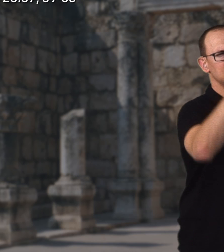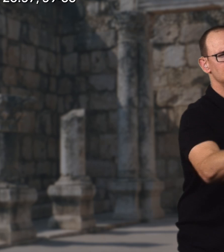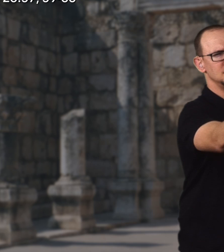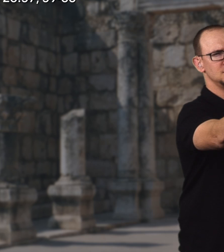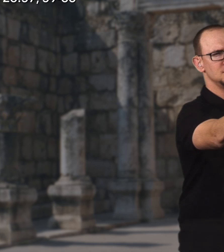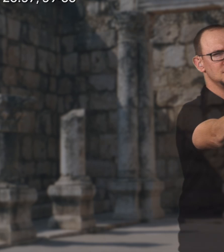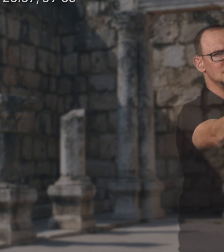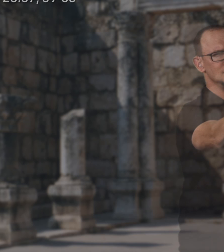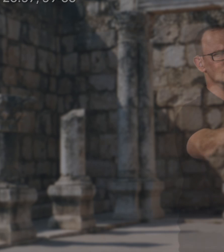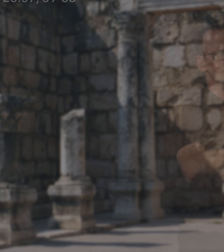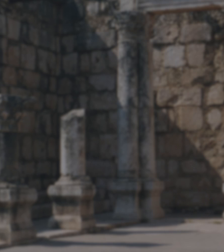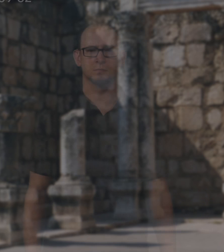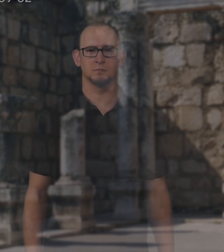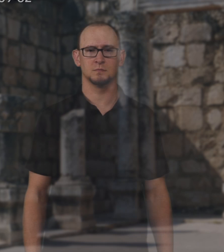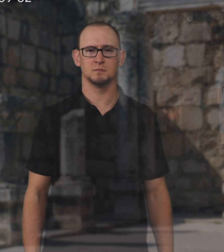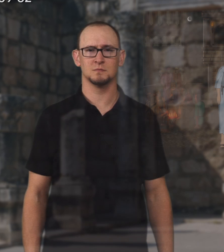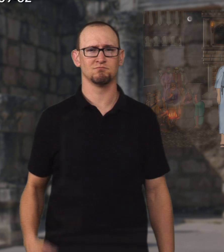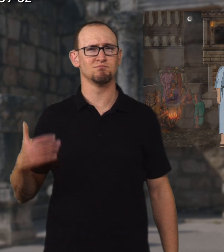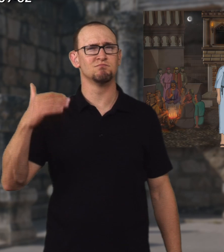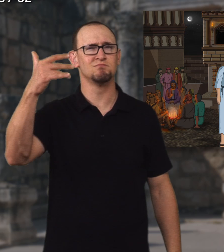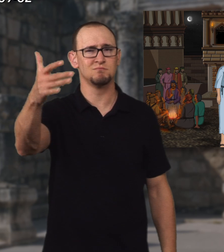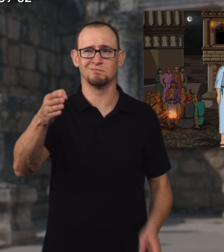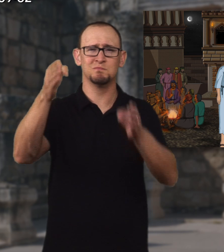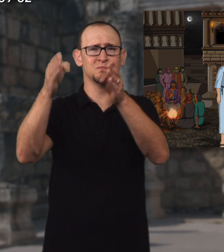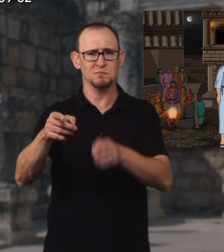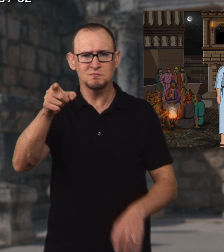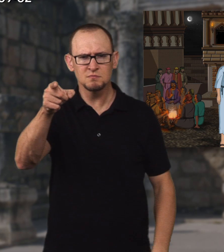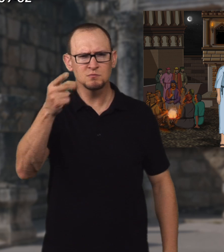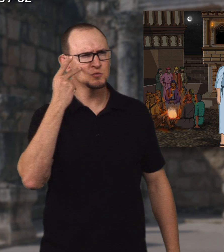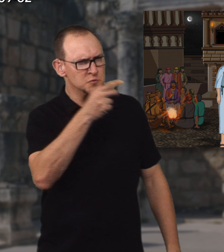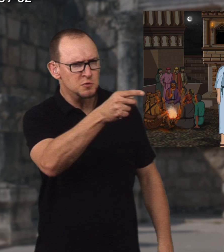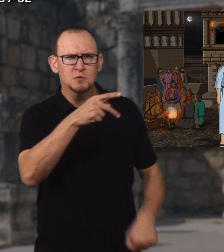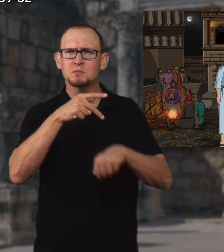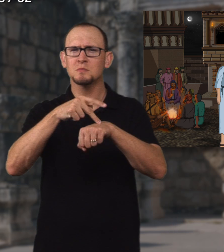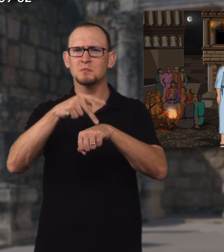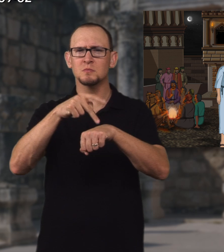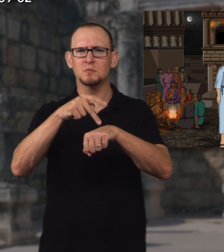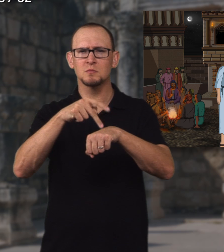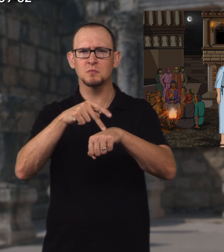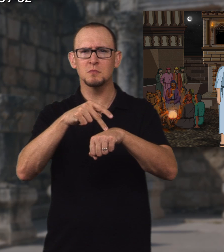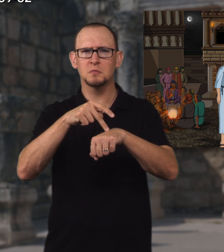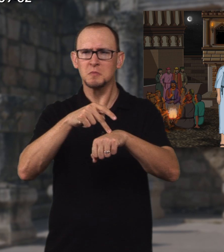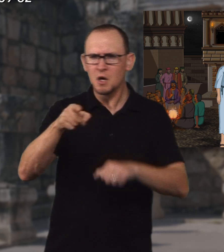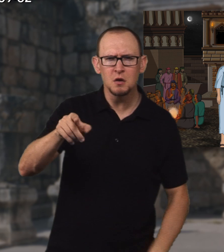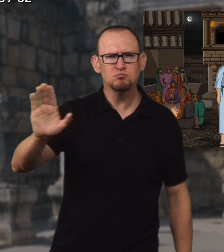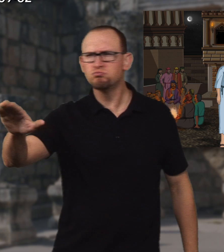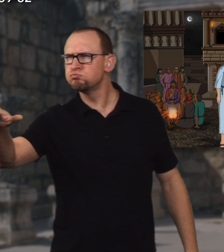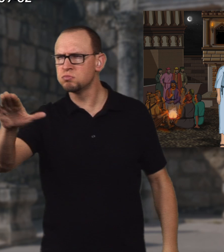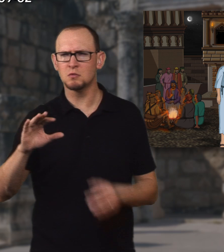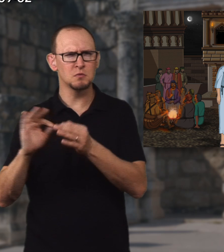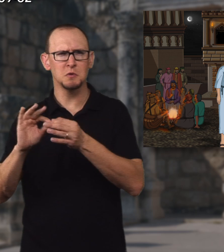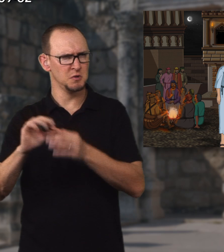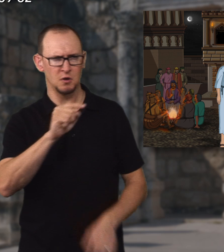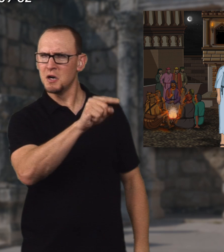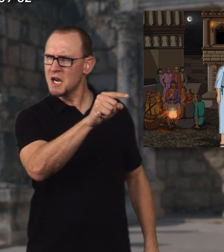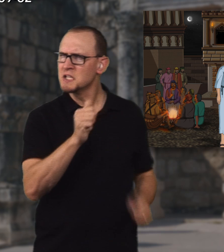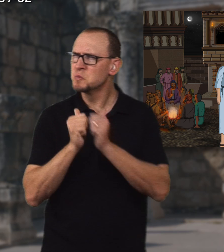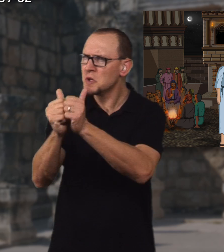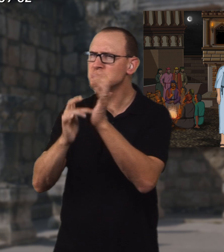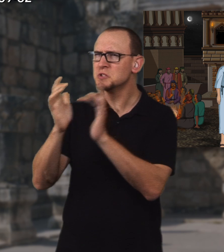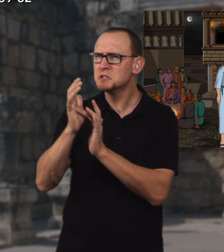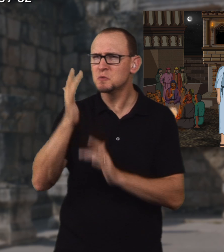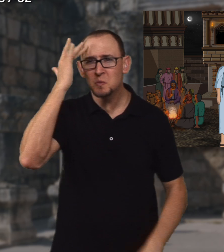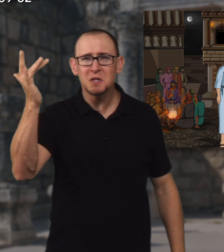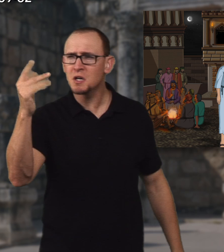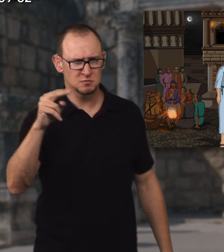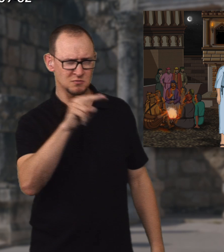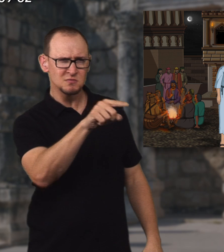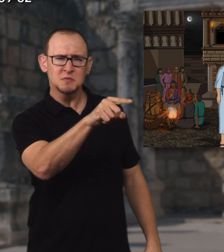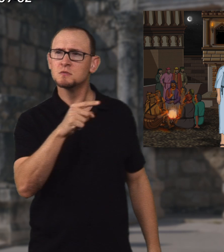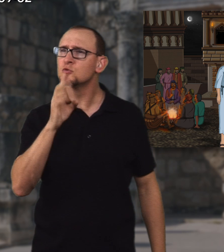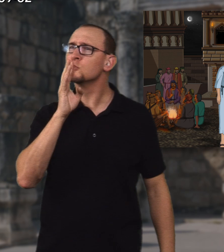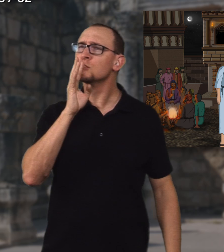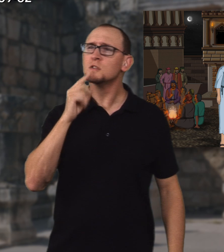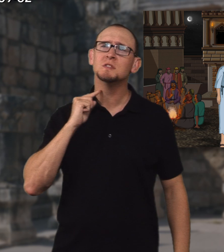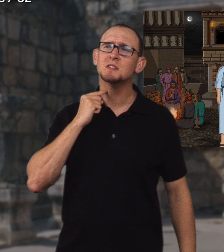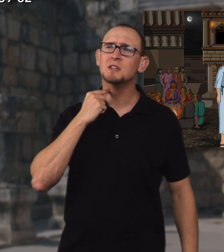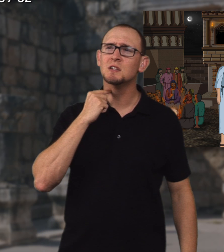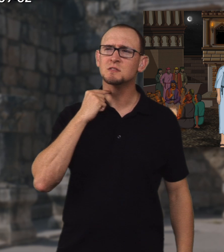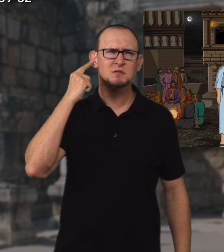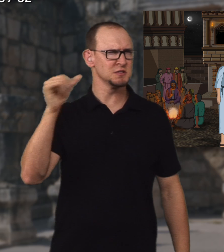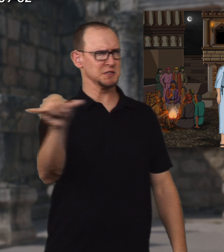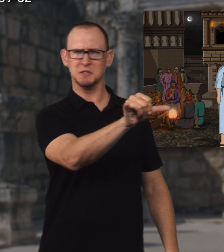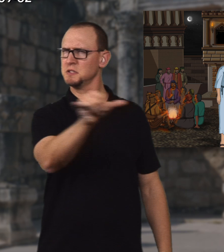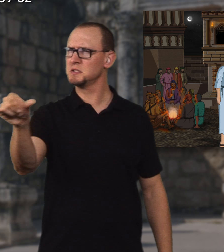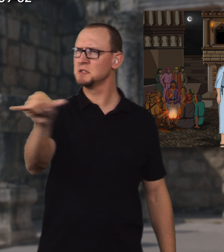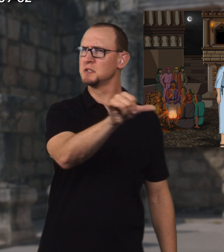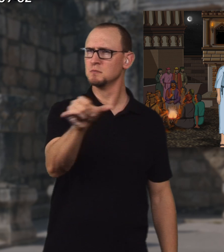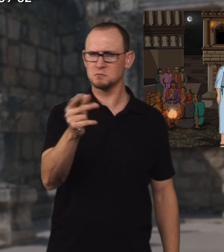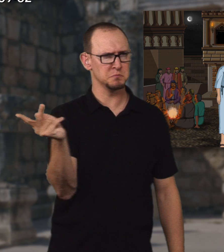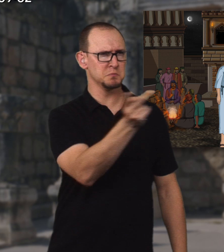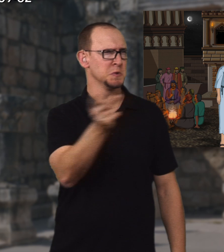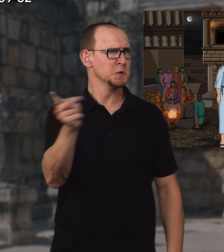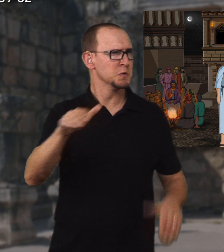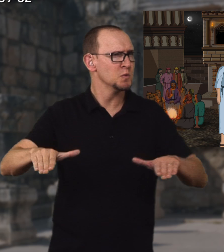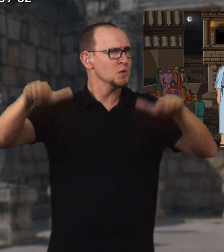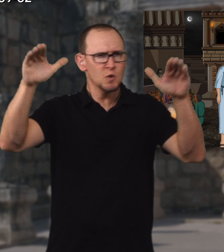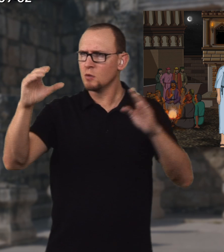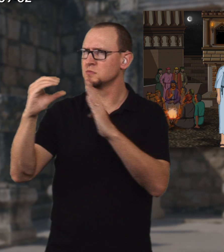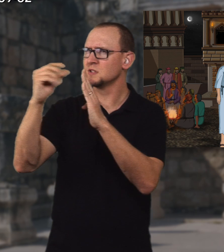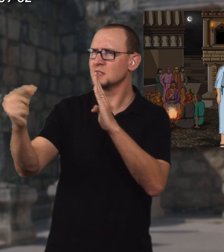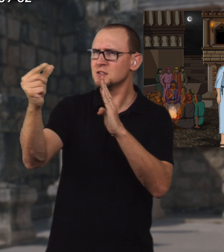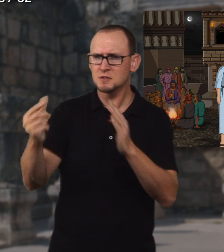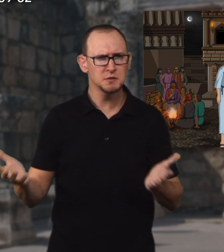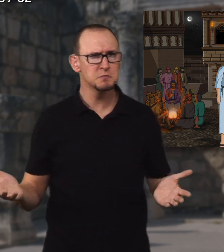About an hour later, another man insisted, “Certainly this man was with Him, for he too is a Galilean.”